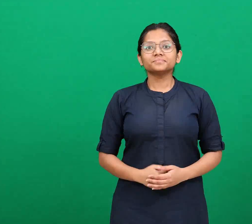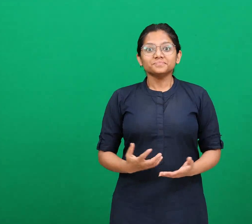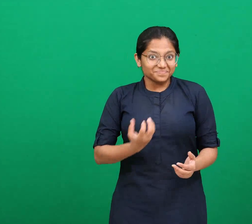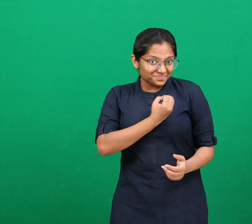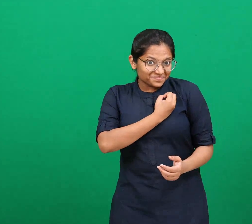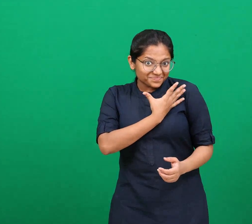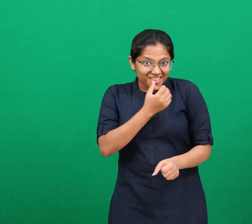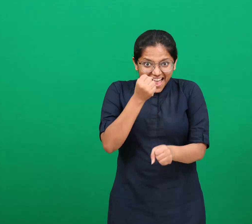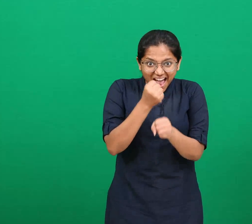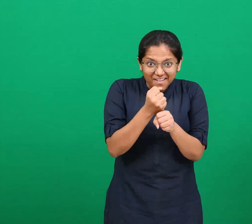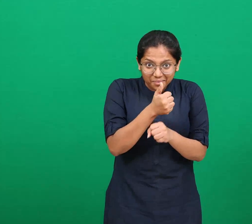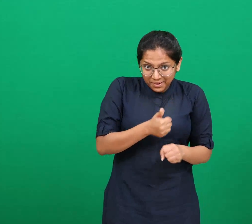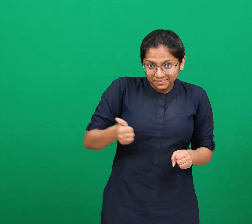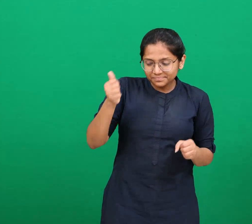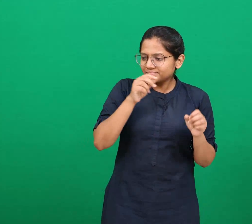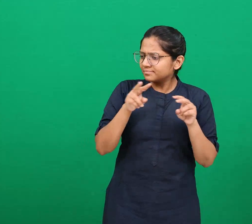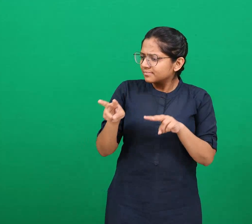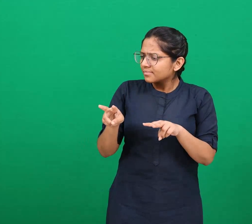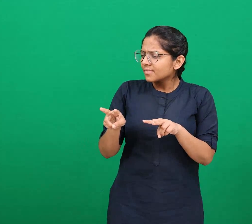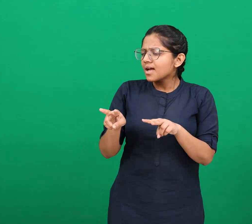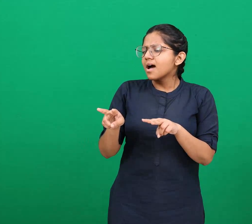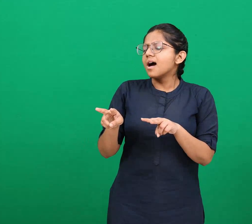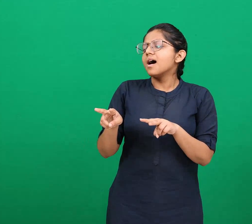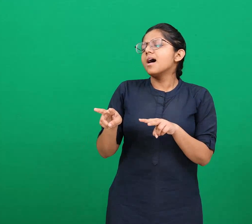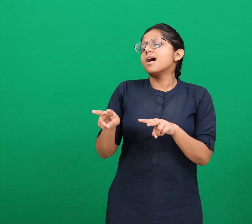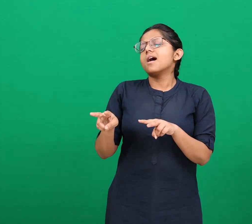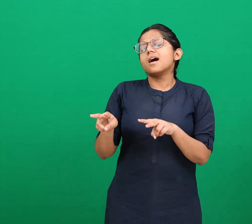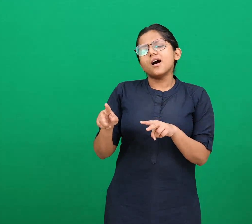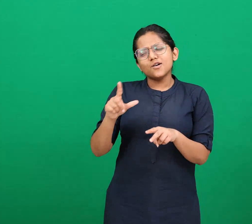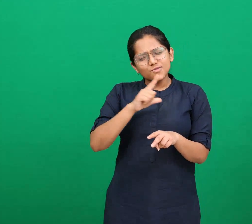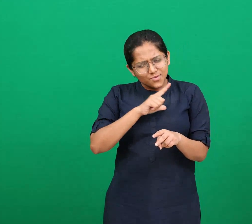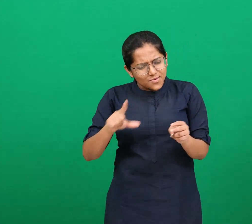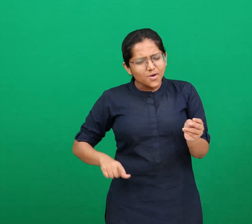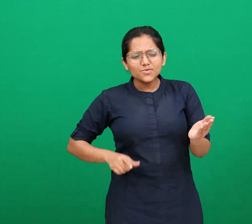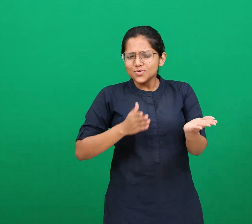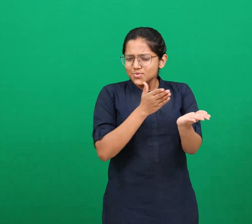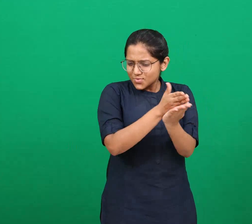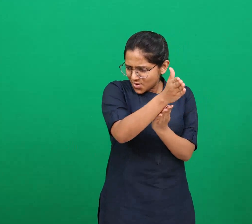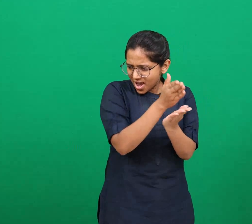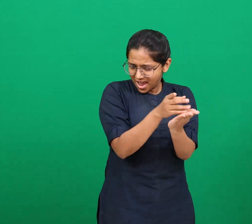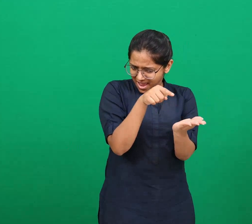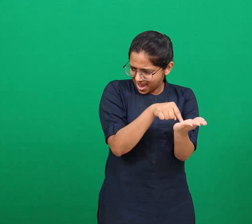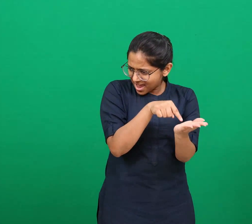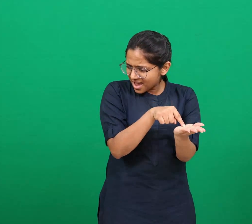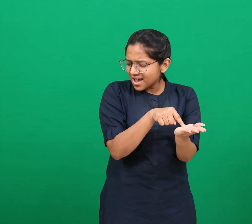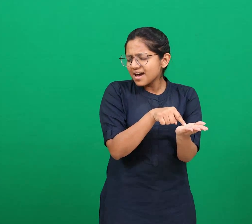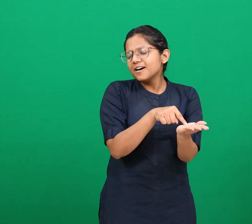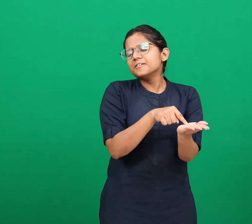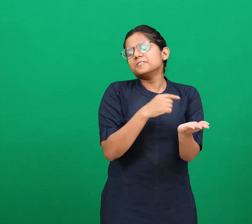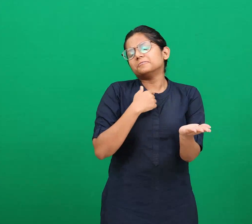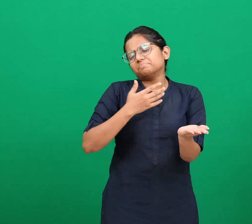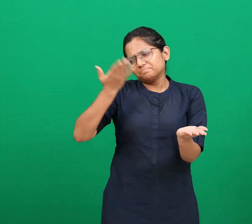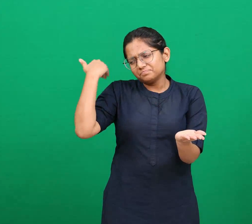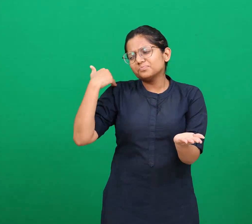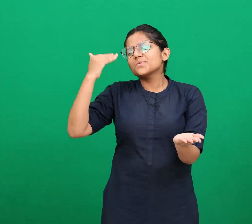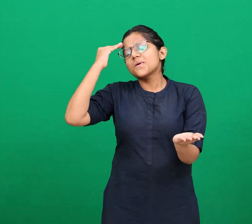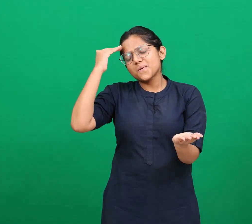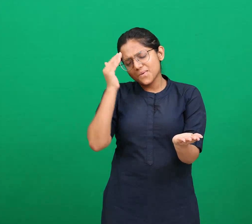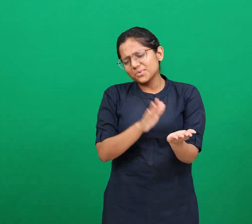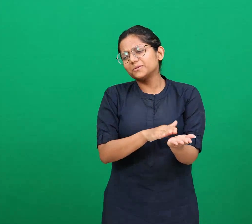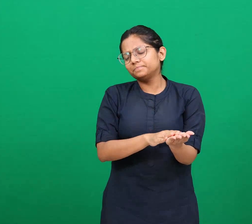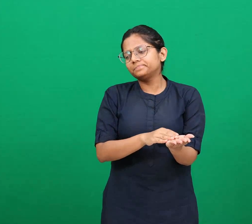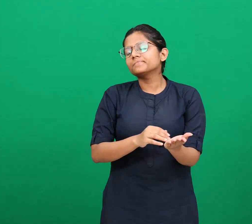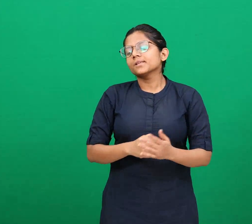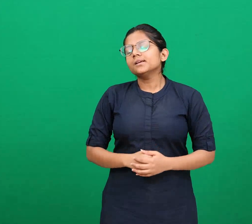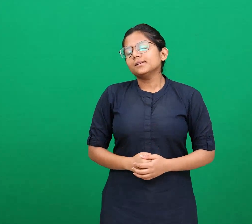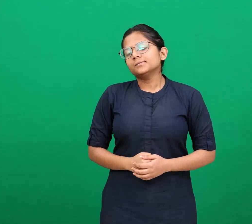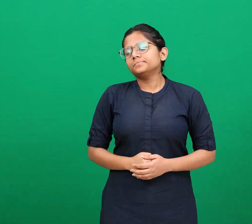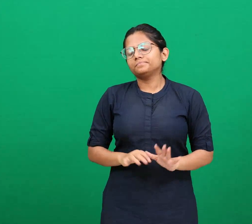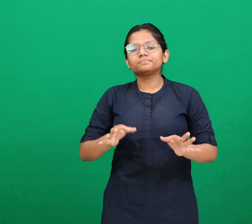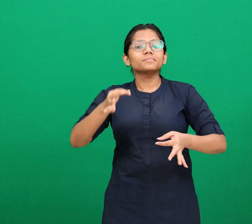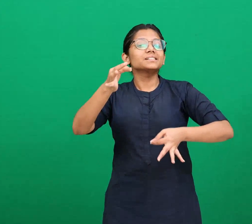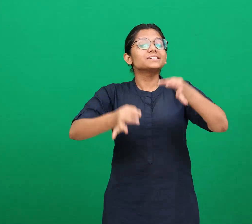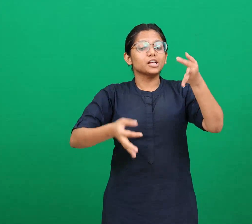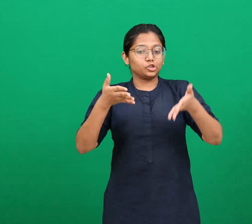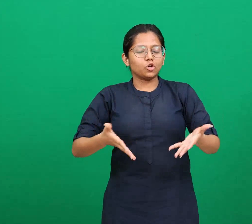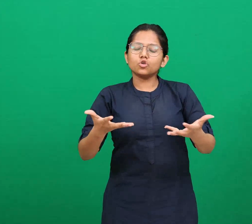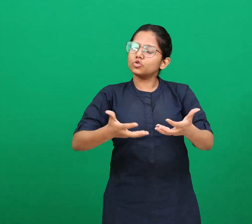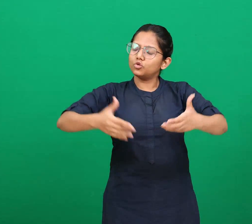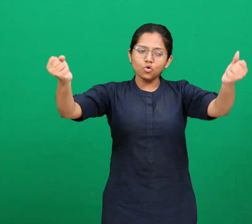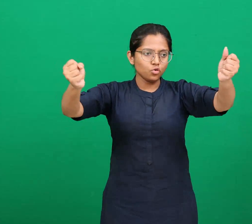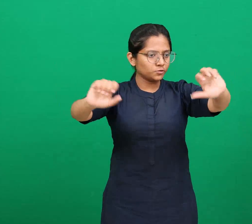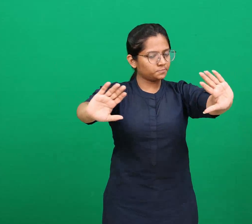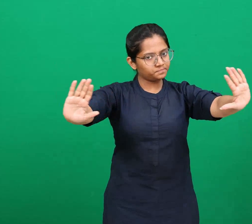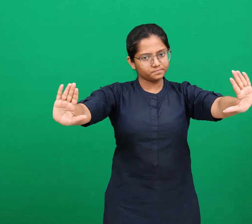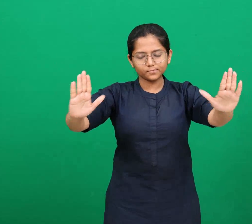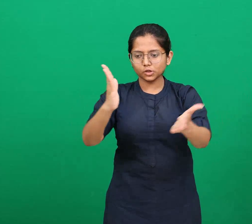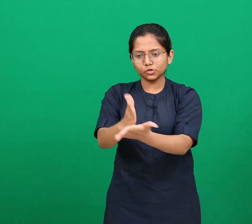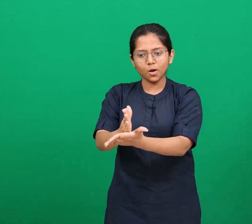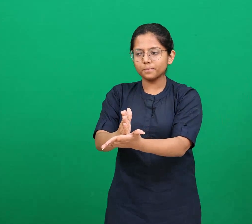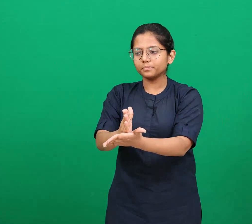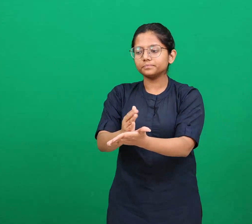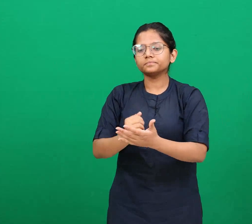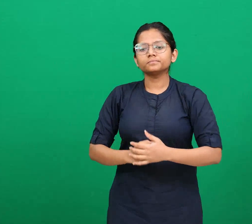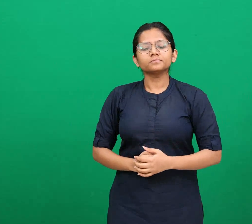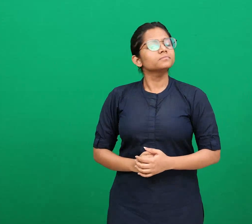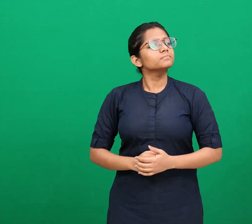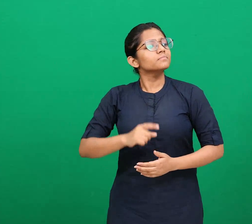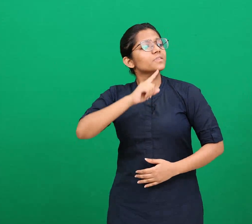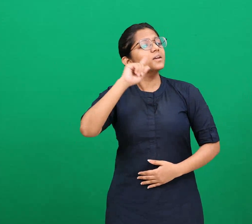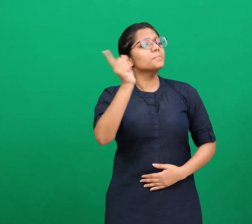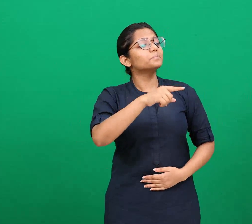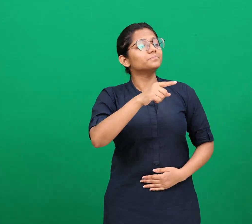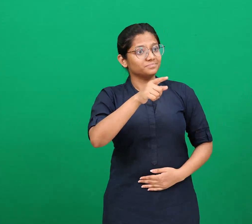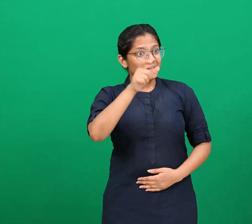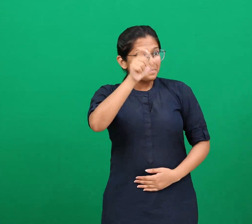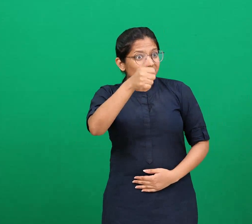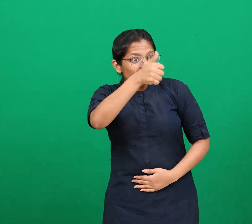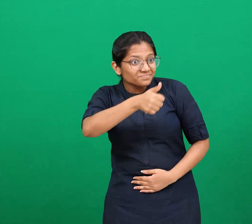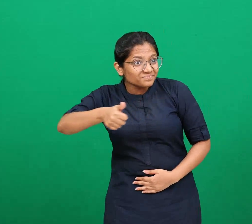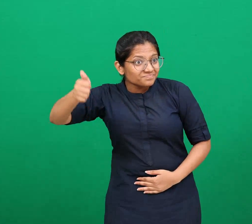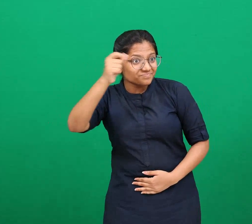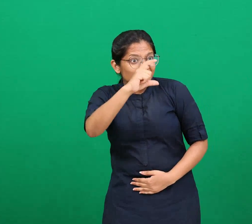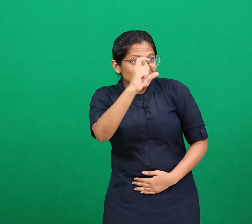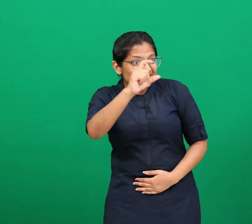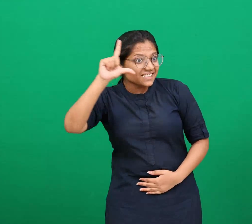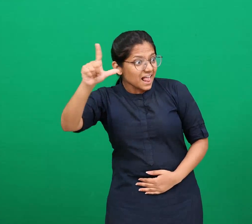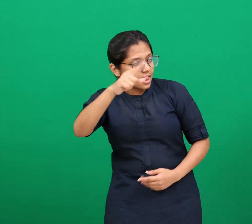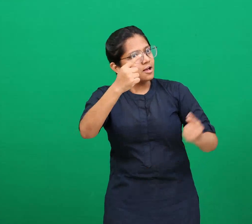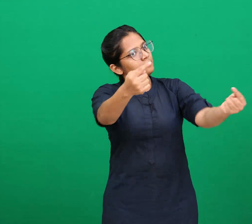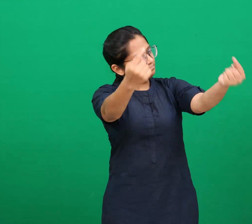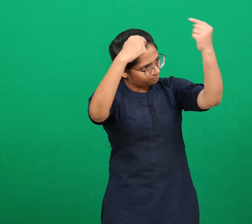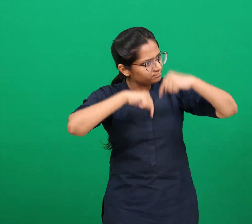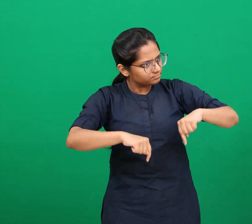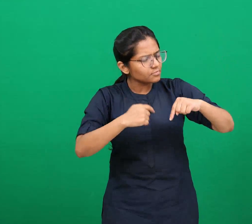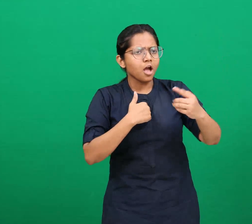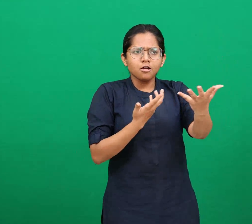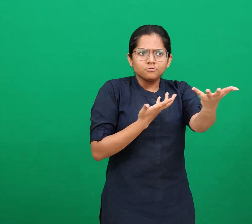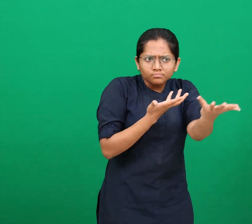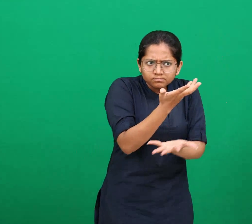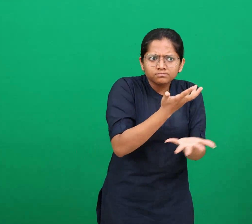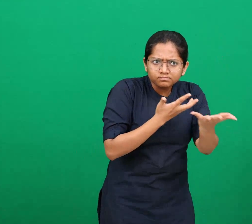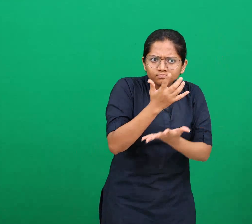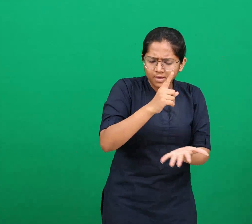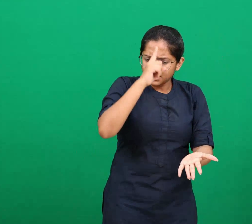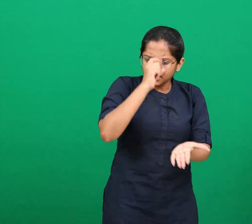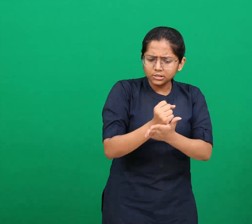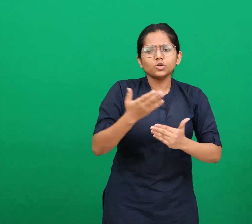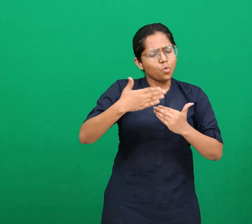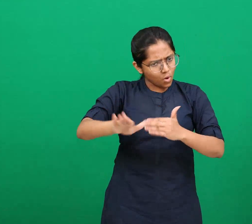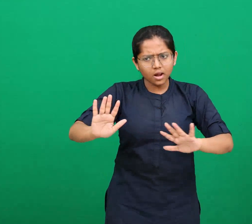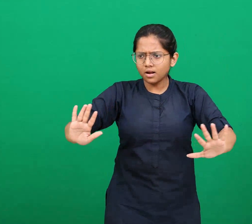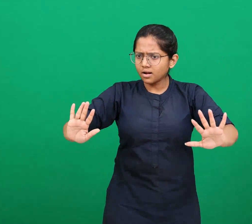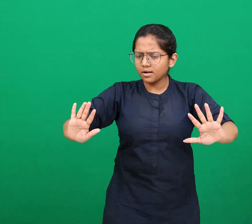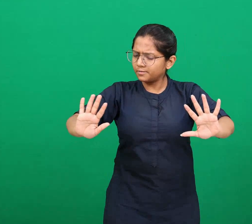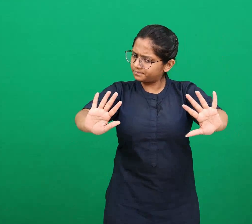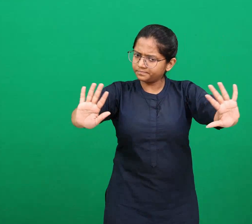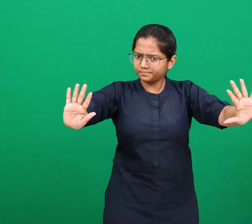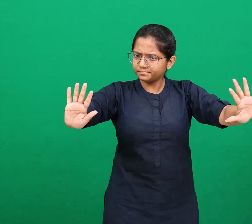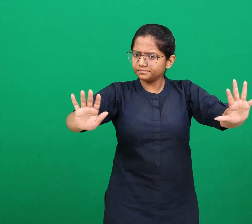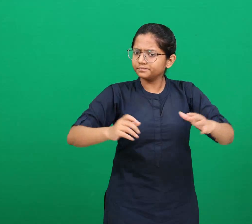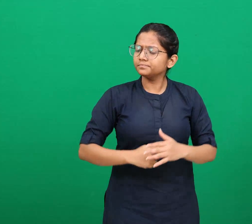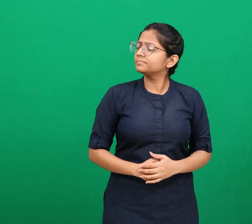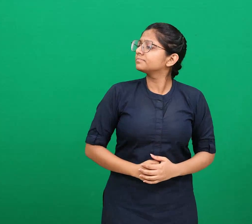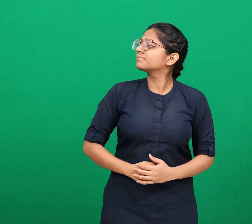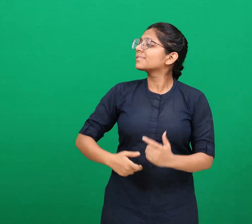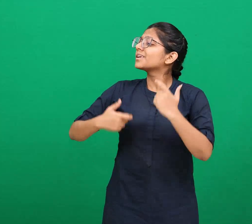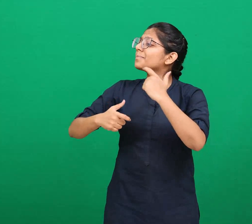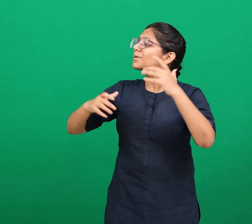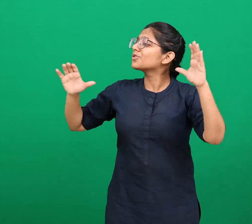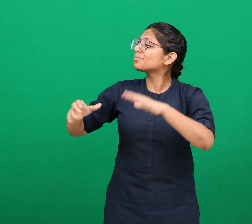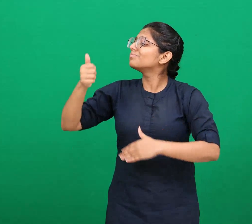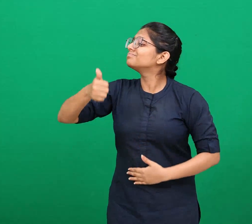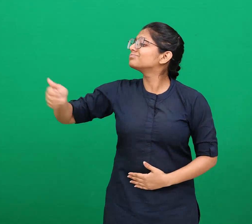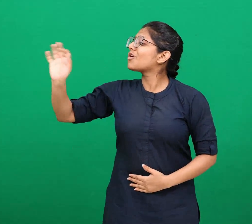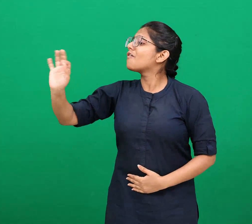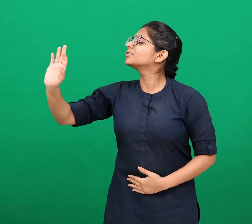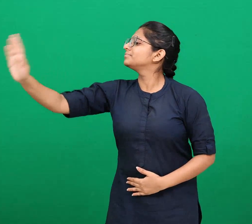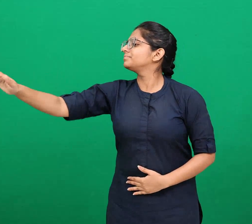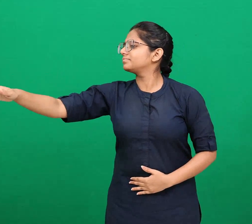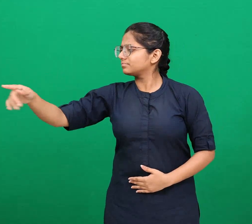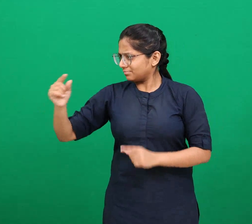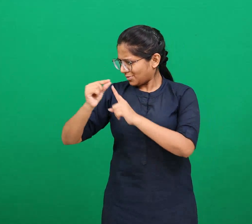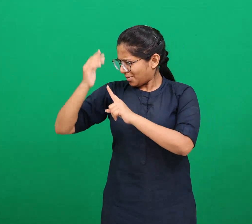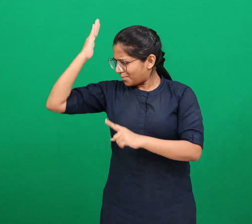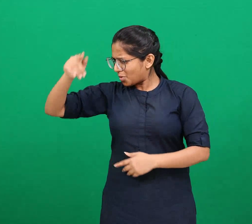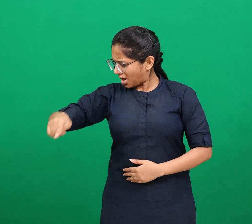Then Felix, who was well informed about the Way, adjourned the hearing and said, "When Lysias the commander comes, I will decide your case."